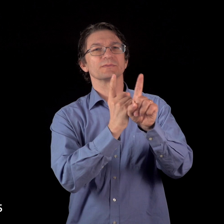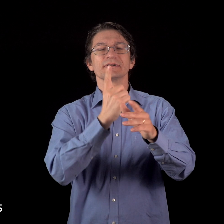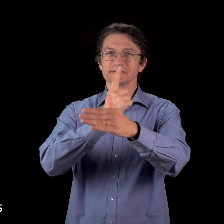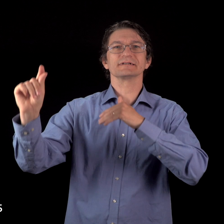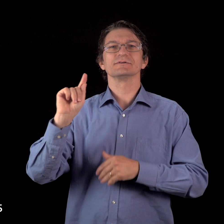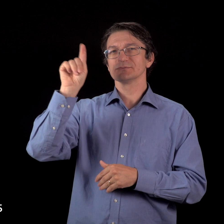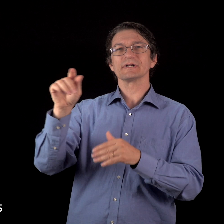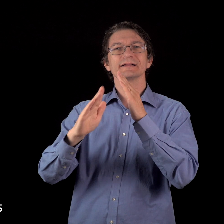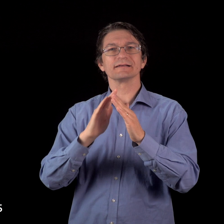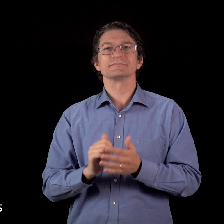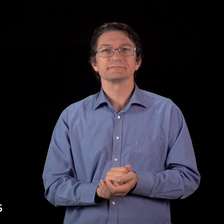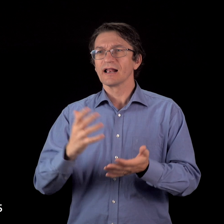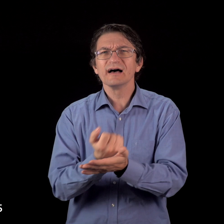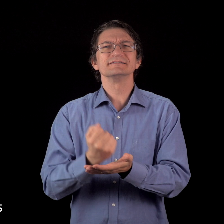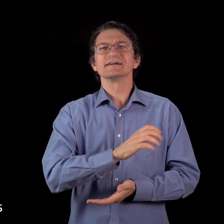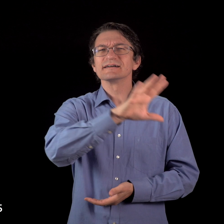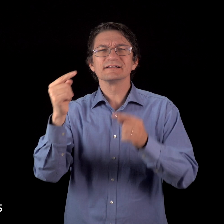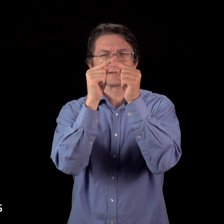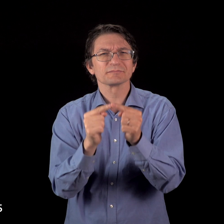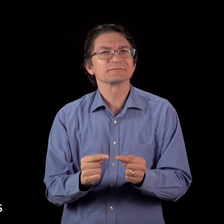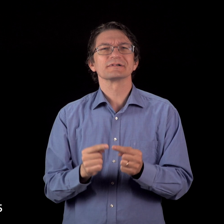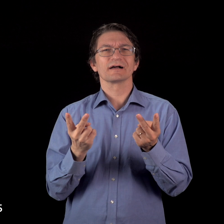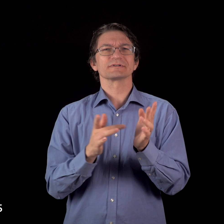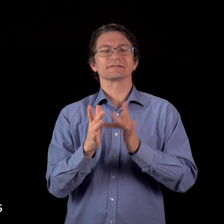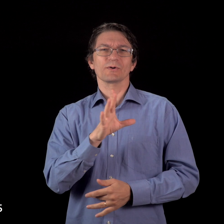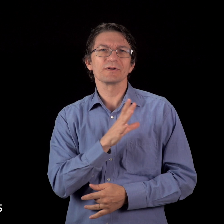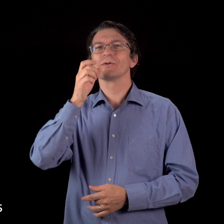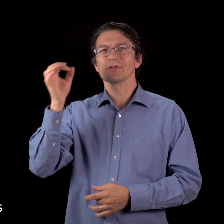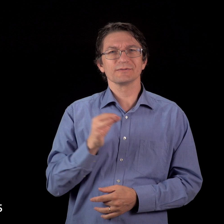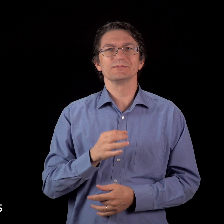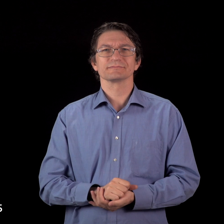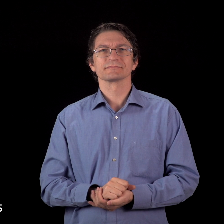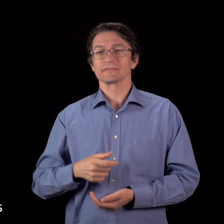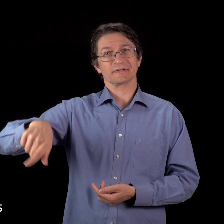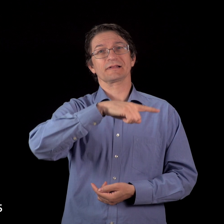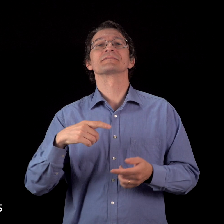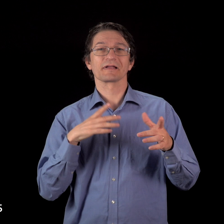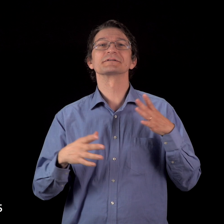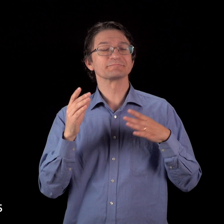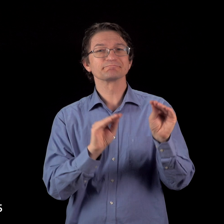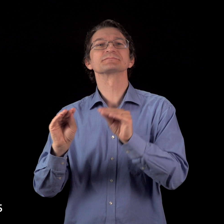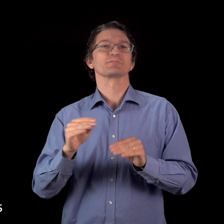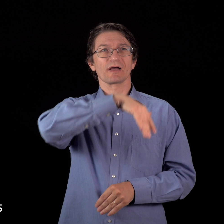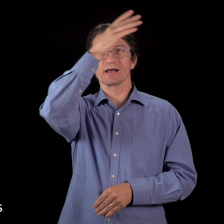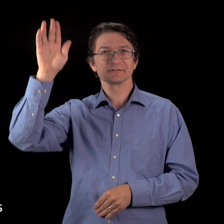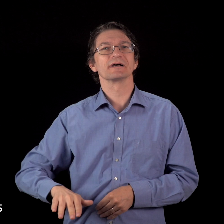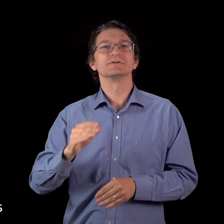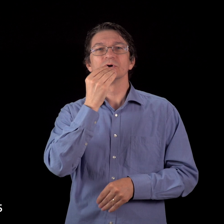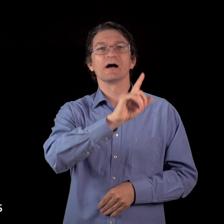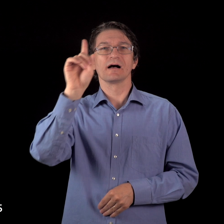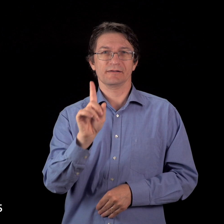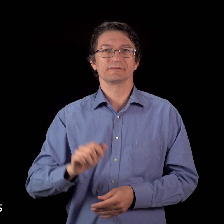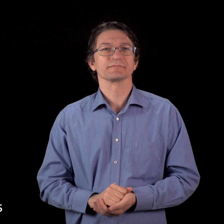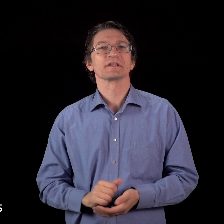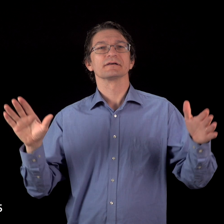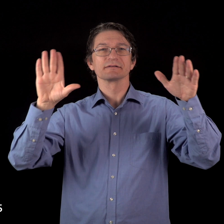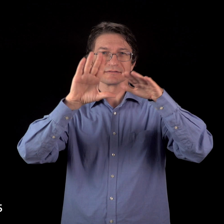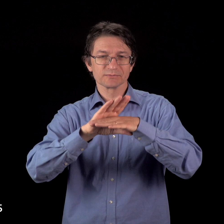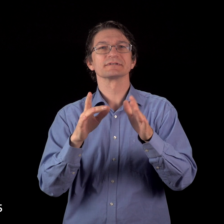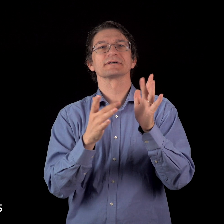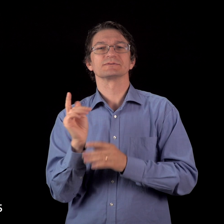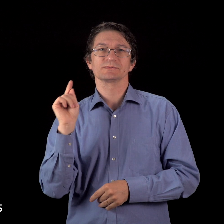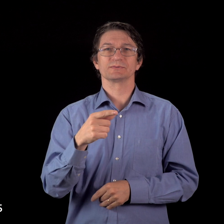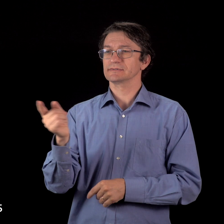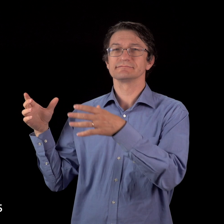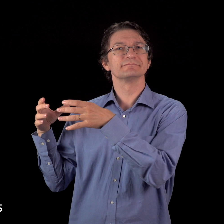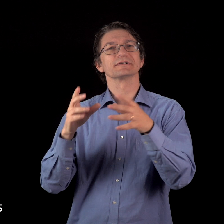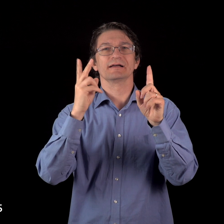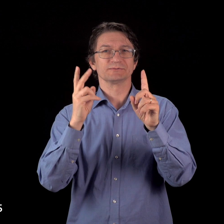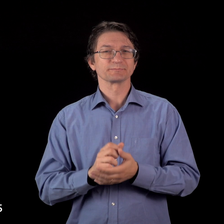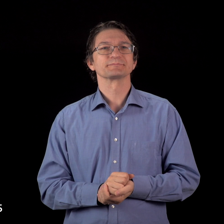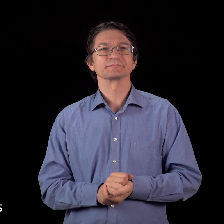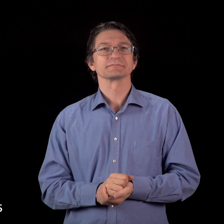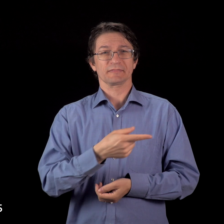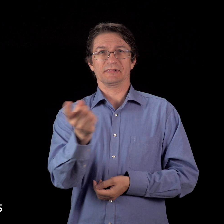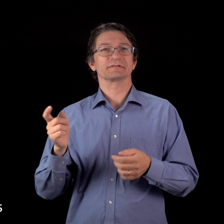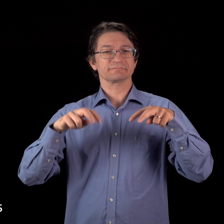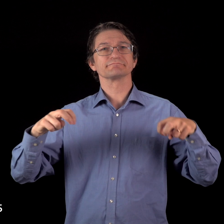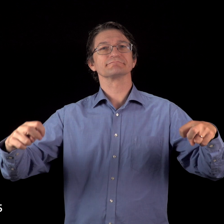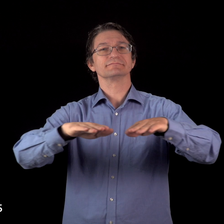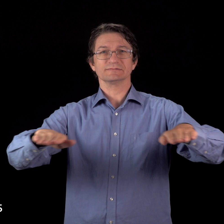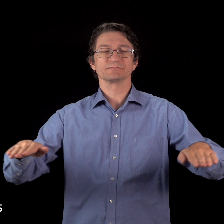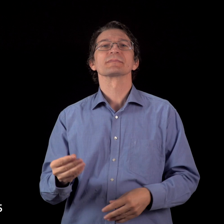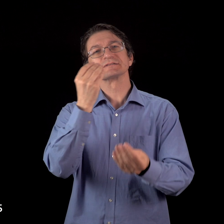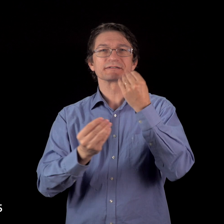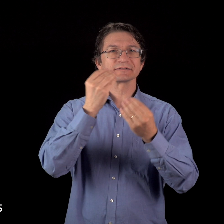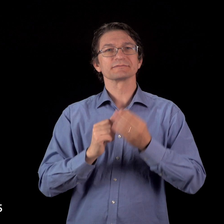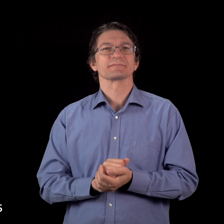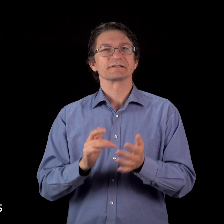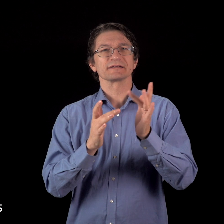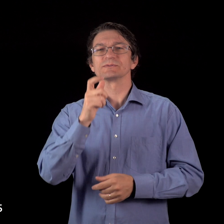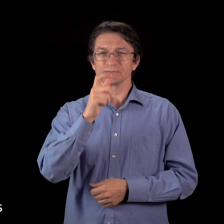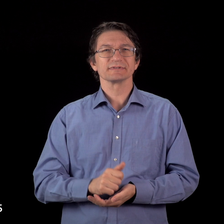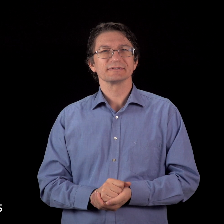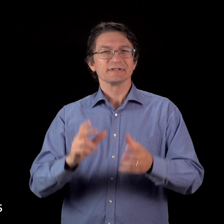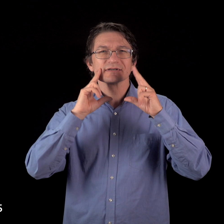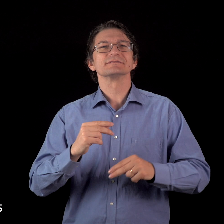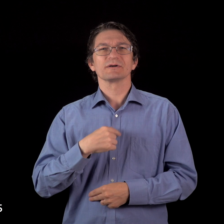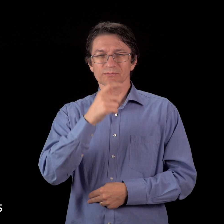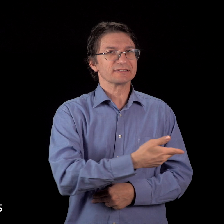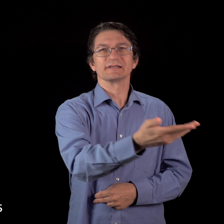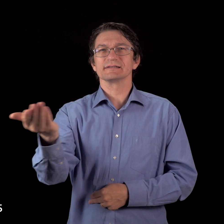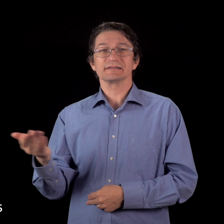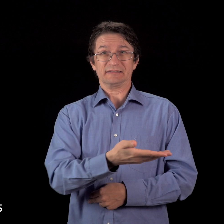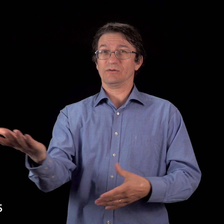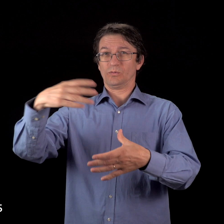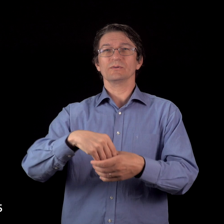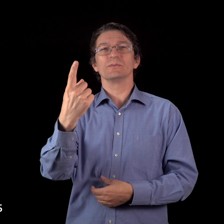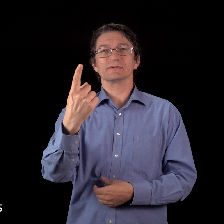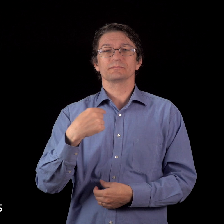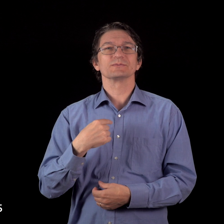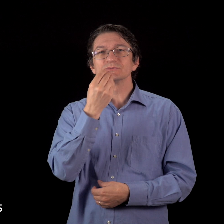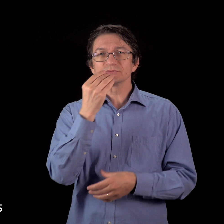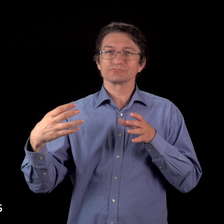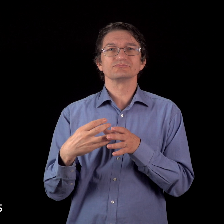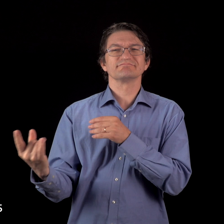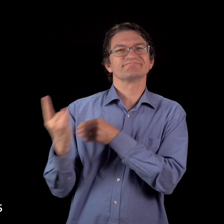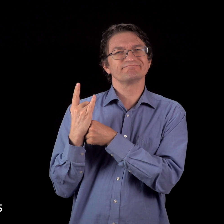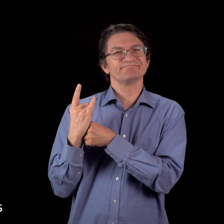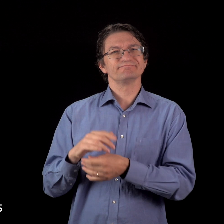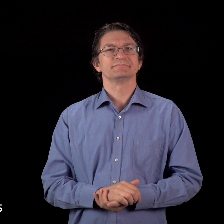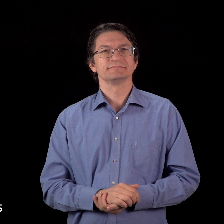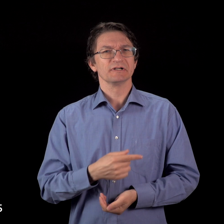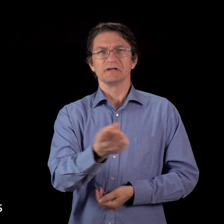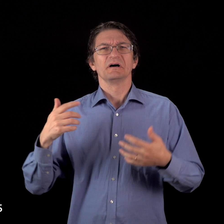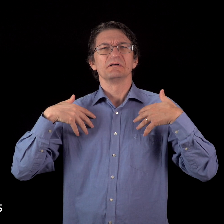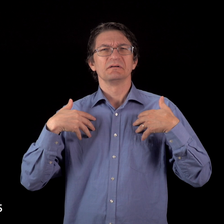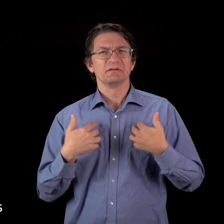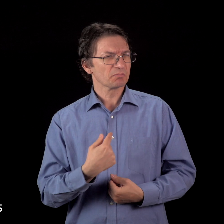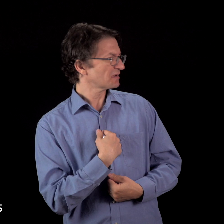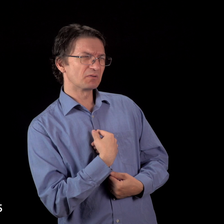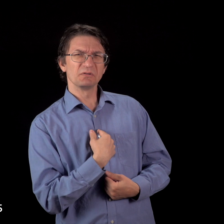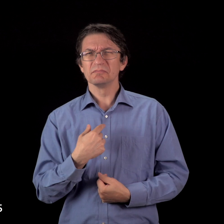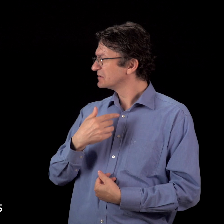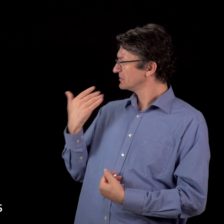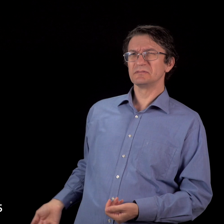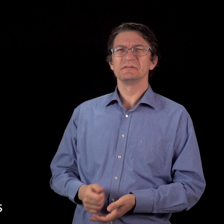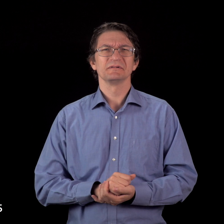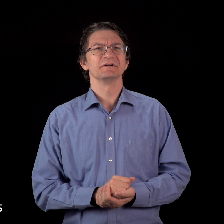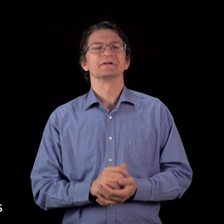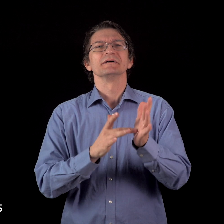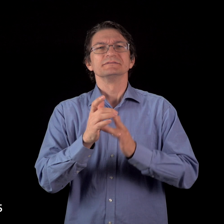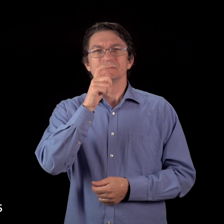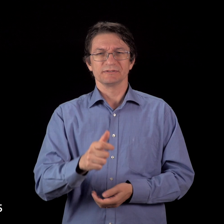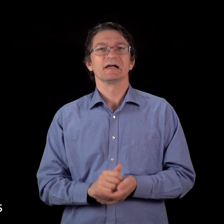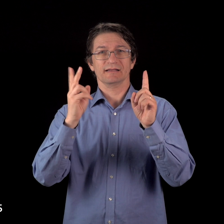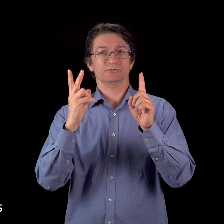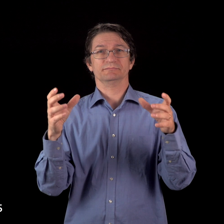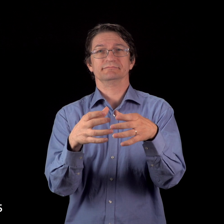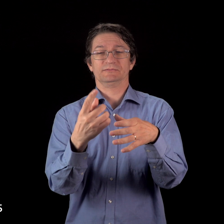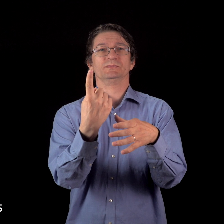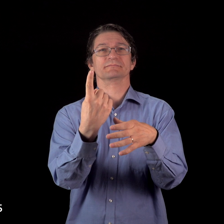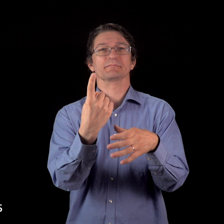And they prepared the Passover. When evening came, Jesus arrived with the Twelve. And while they were reclining and eating, Jesus said, “Truly I tell you, one of you who is eating with Me will betray Me.” They began to be grieved and to ask Him one after another, “Surely not I?”